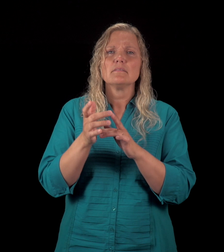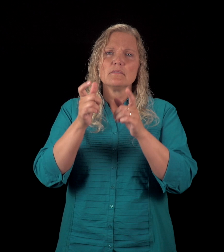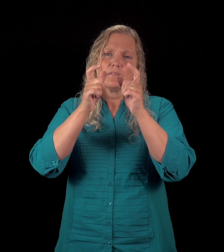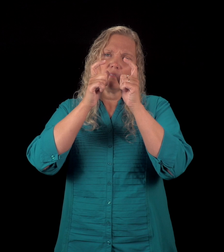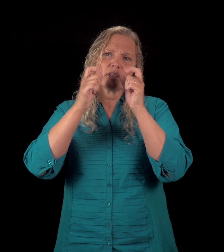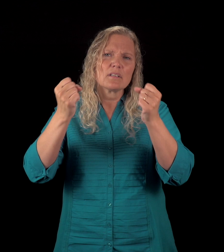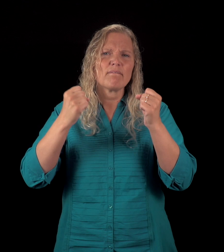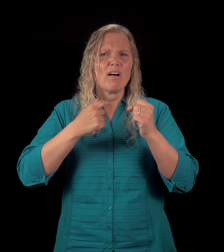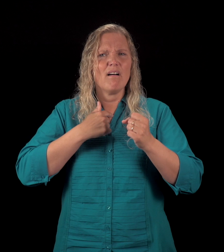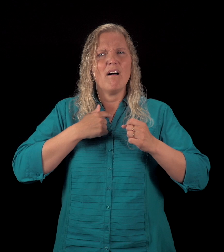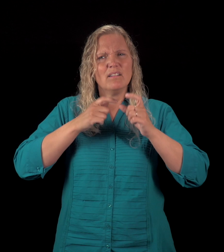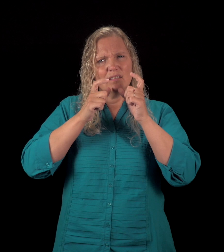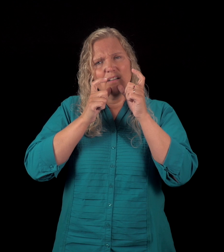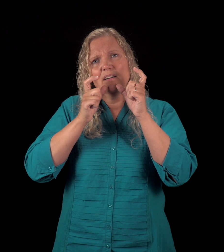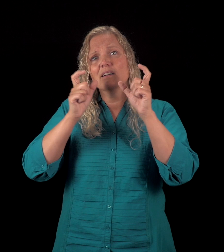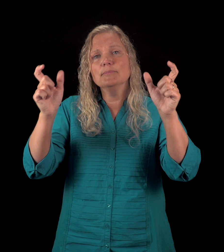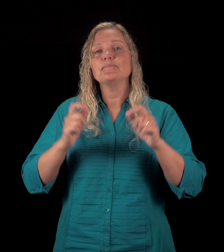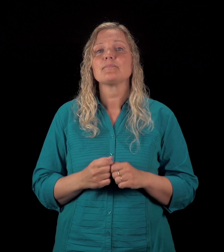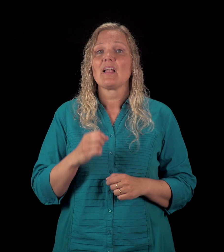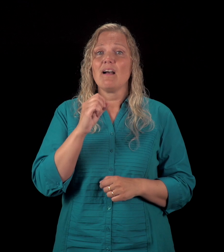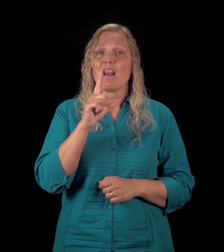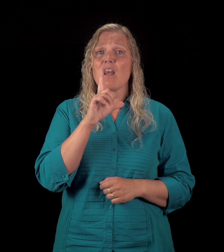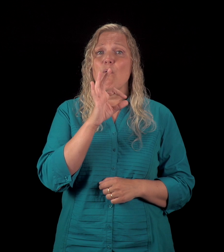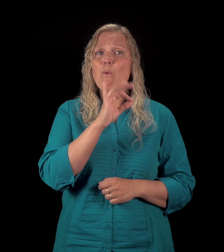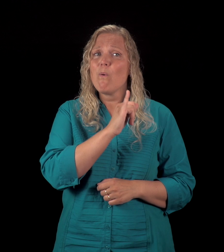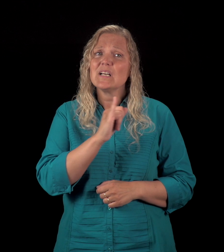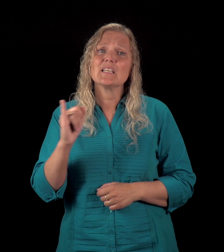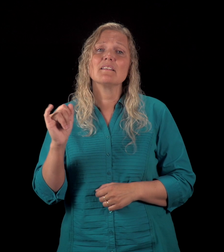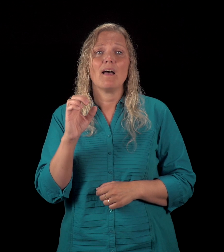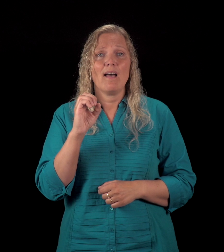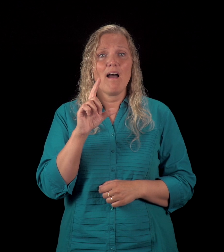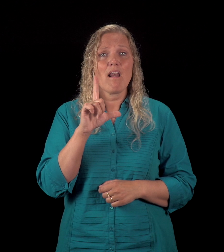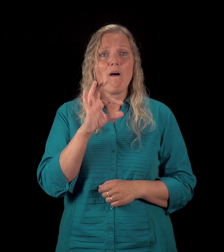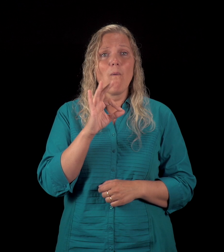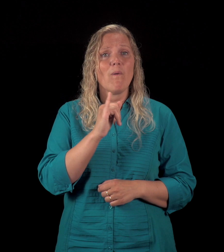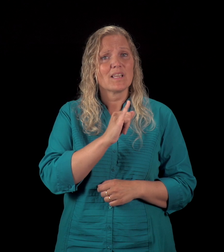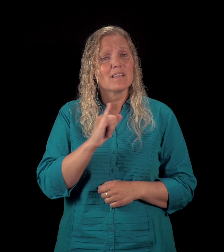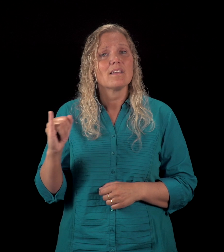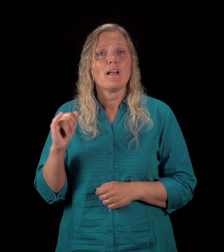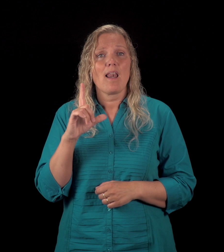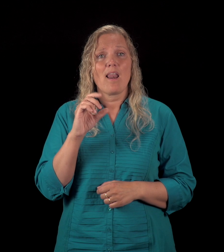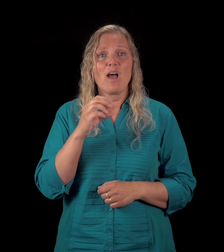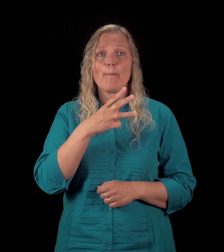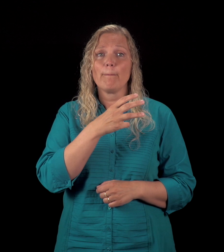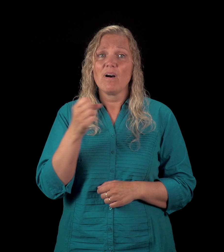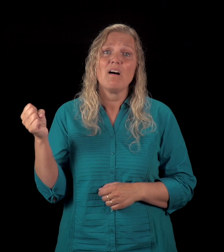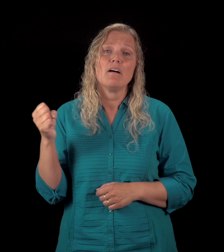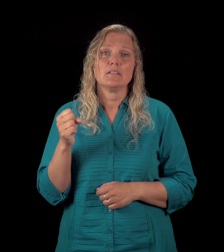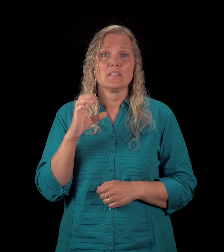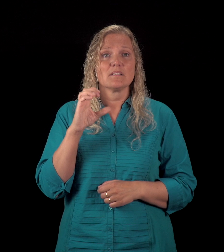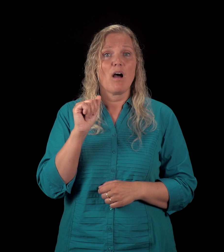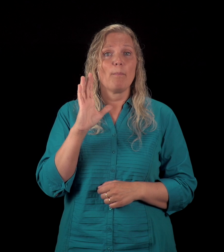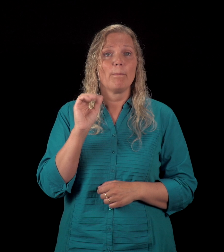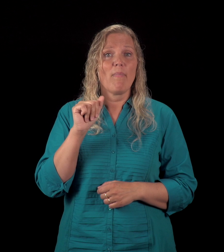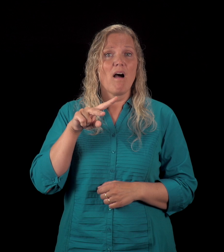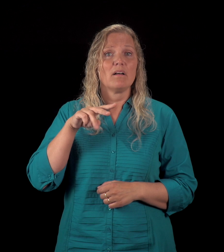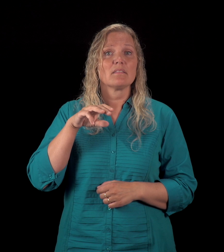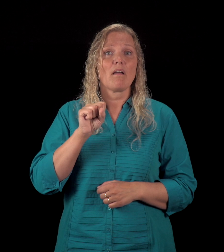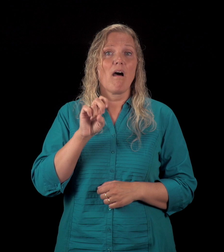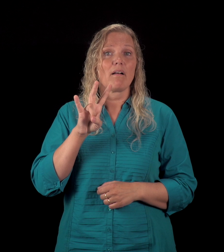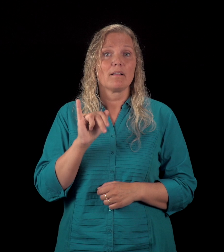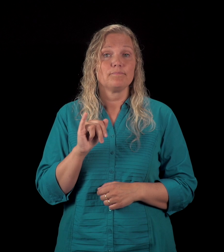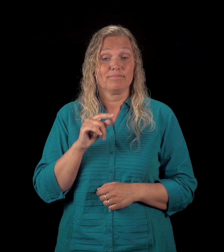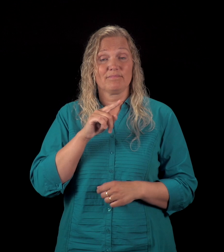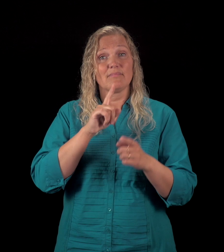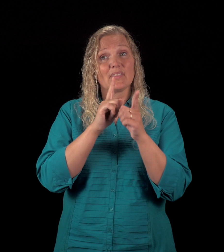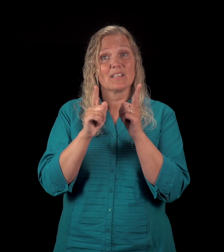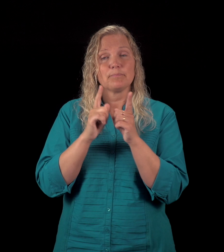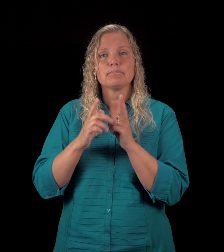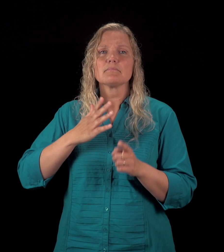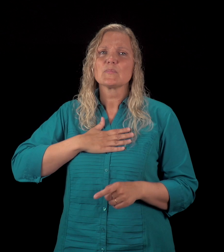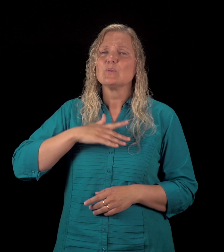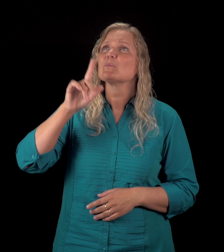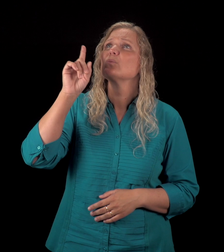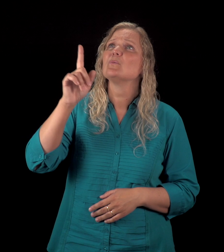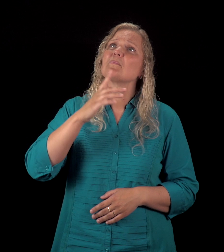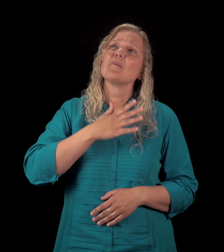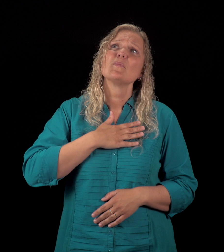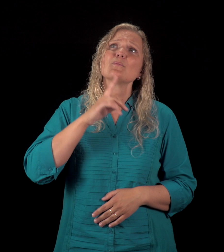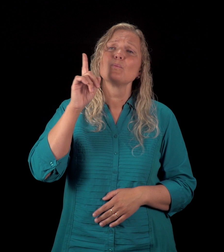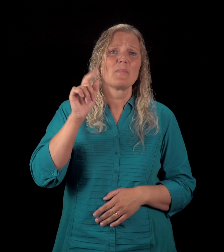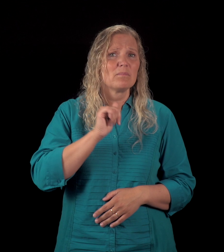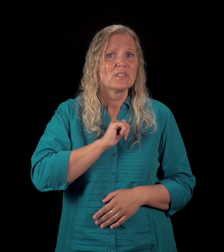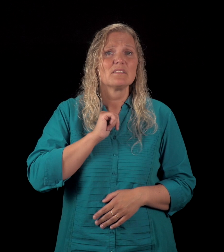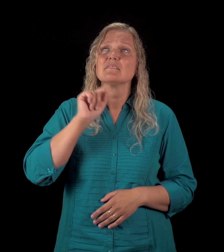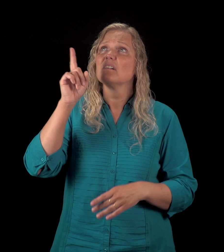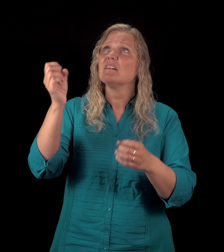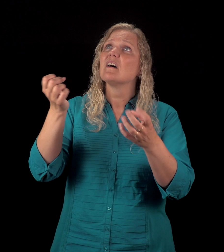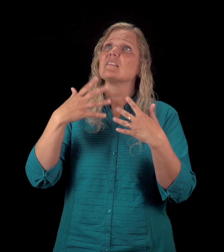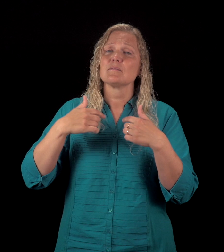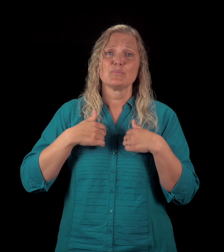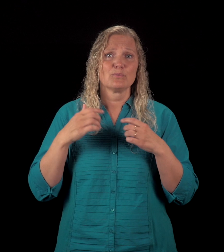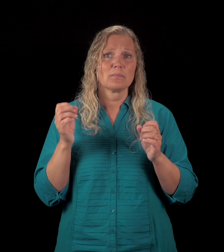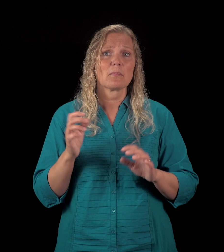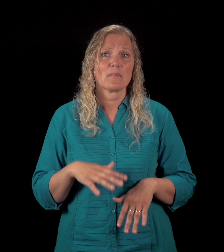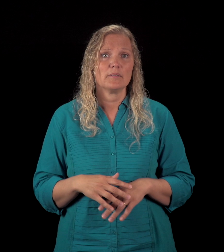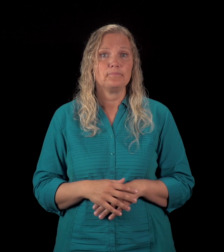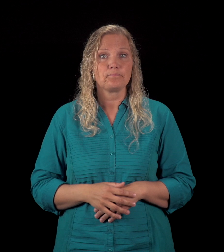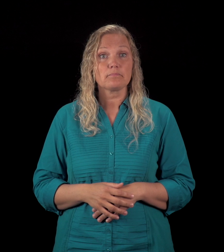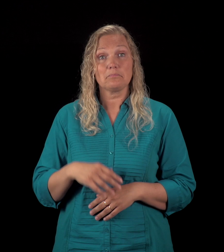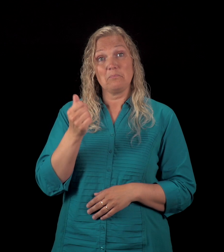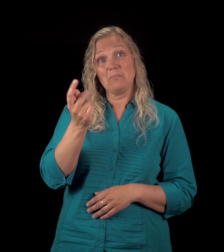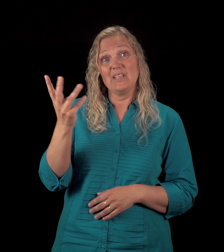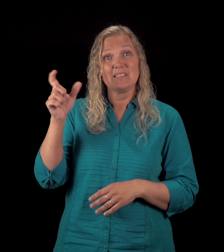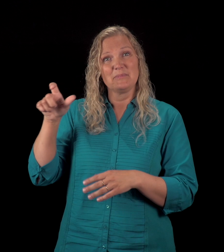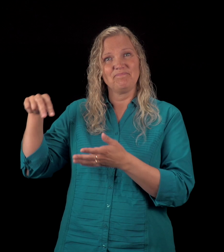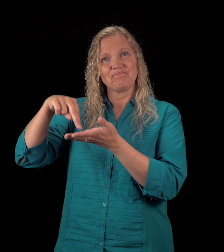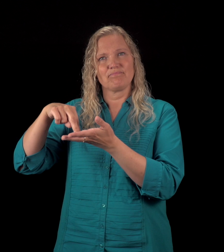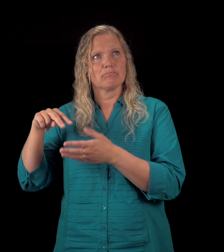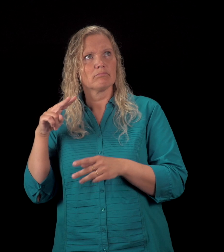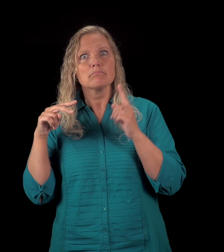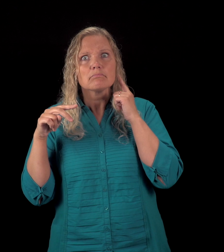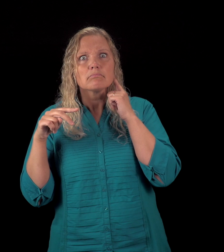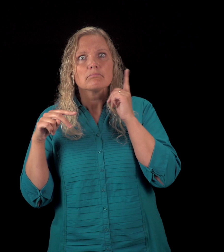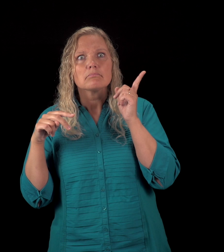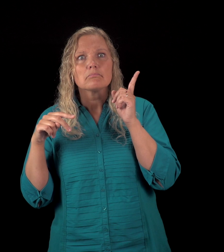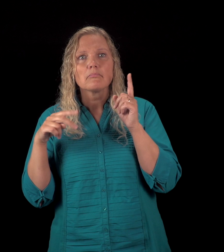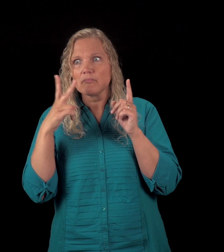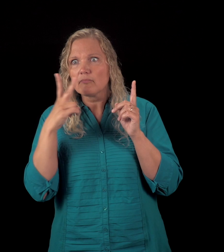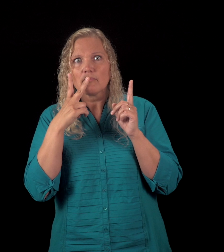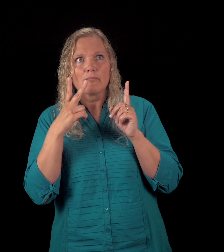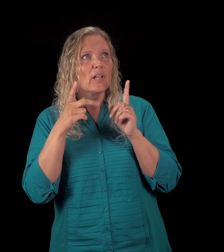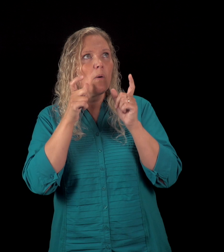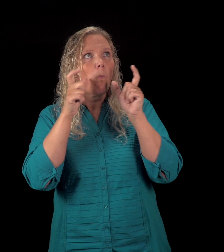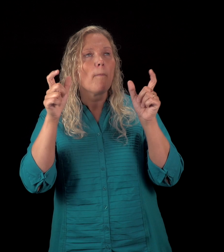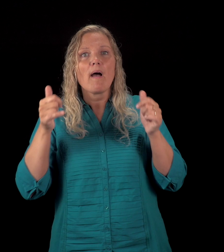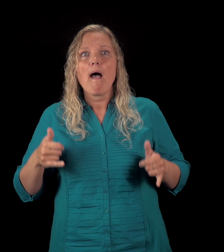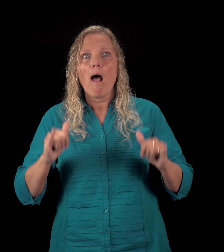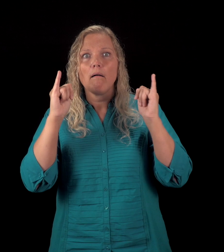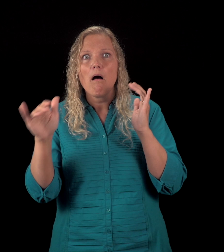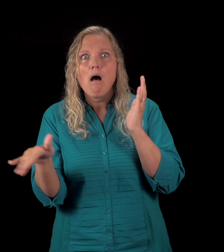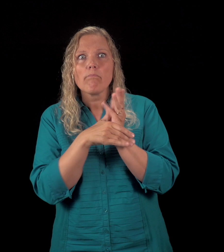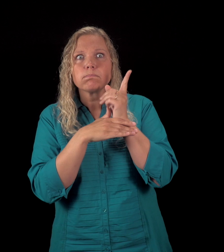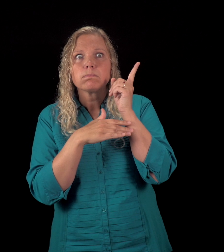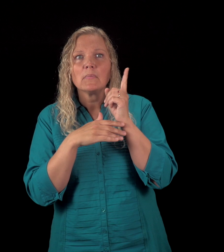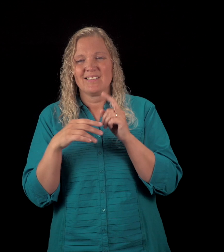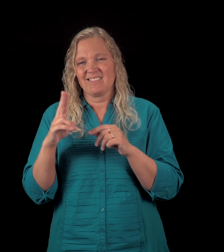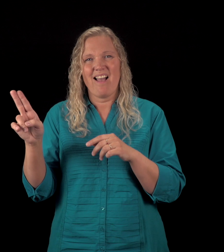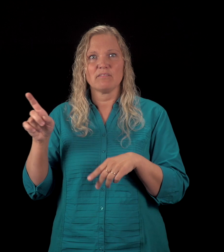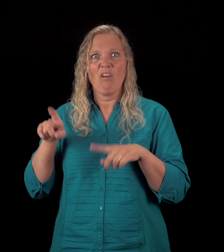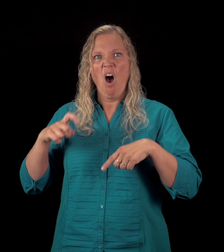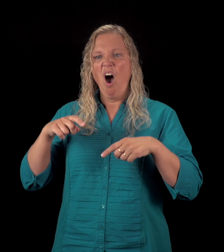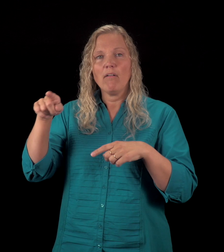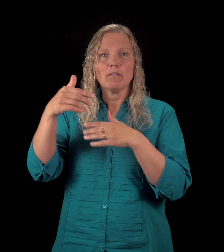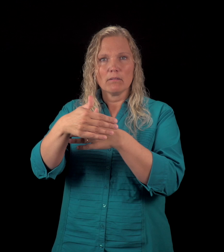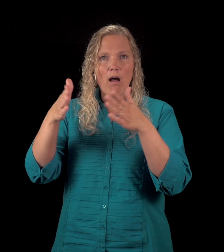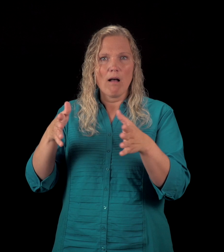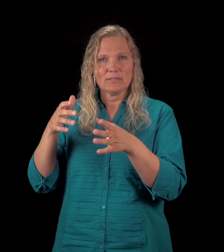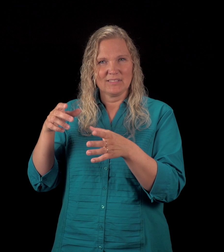which means, “My God, My God, why have You forsaken Me?” When some of those standing nearby heard this, they said, “Behold, He is calling Elijah.”